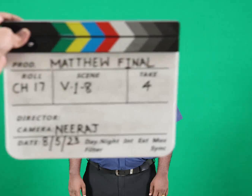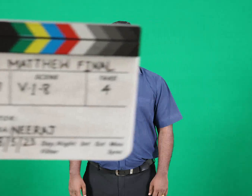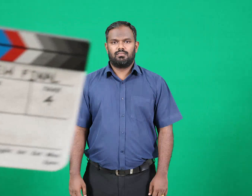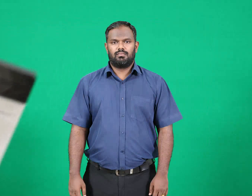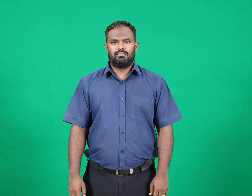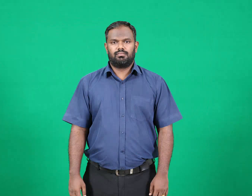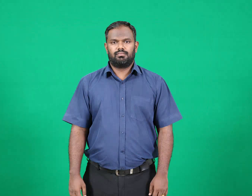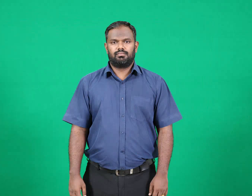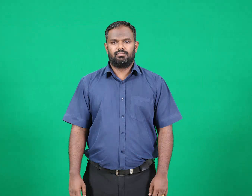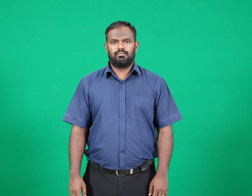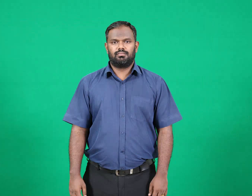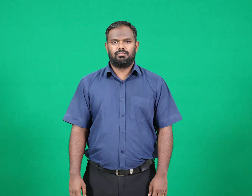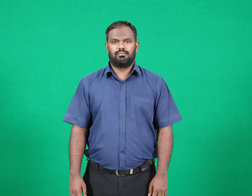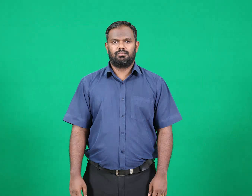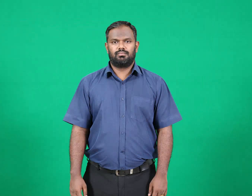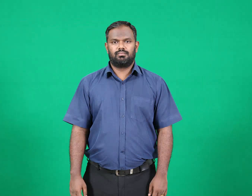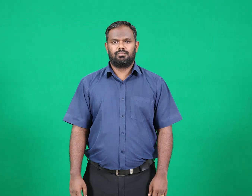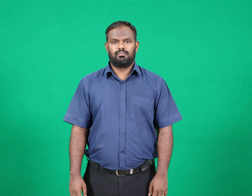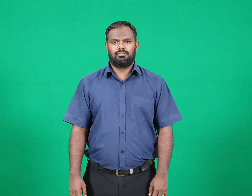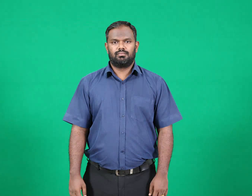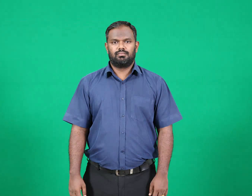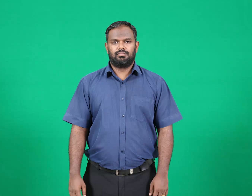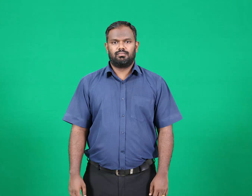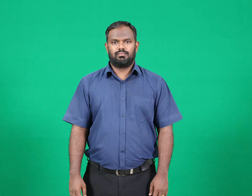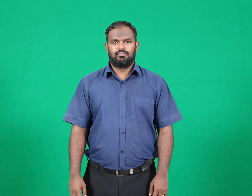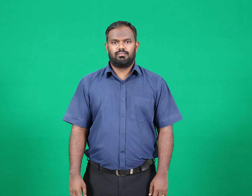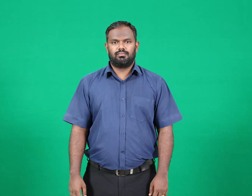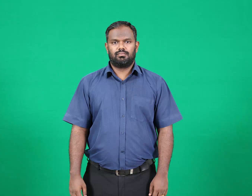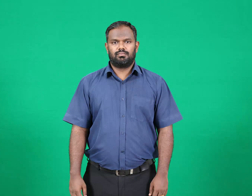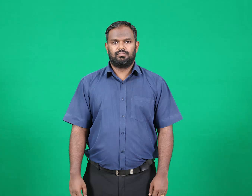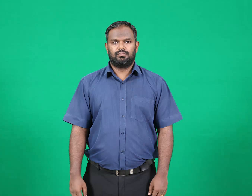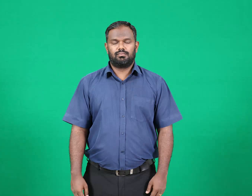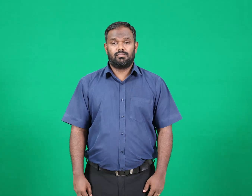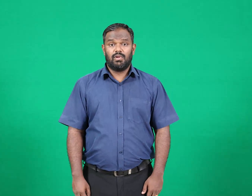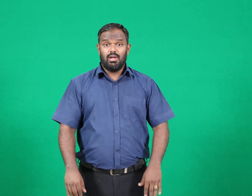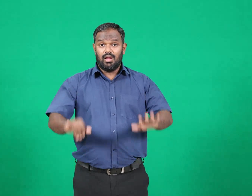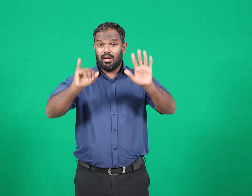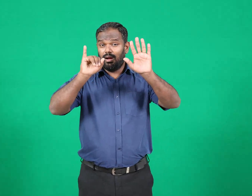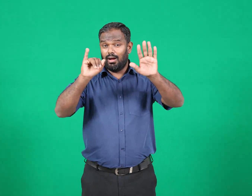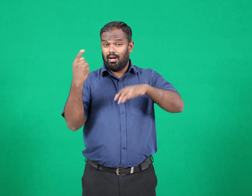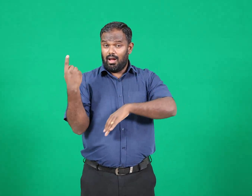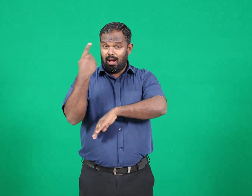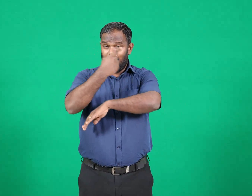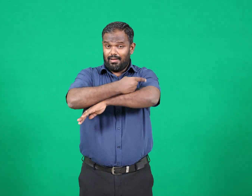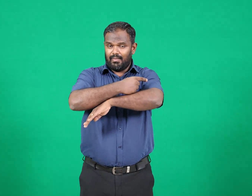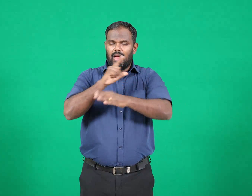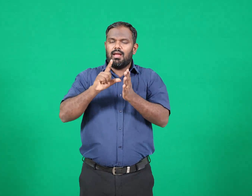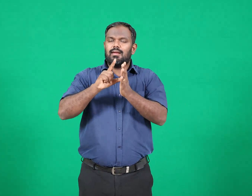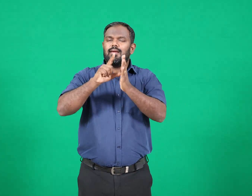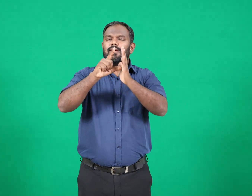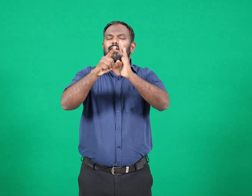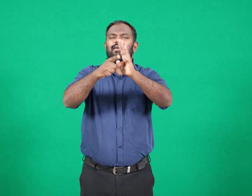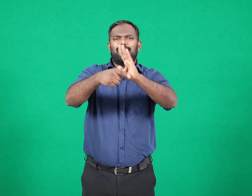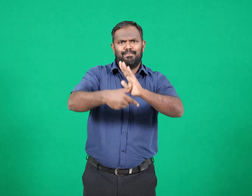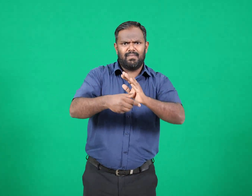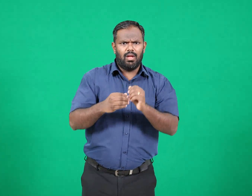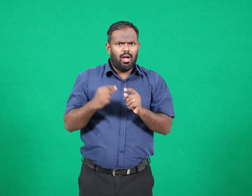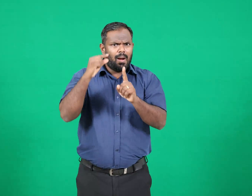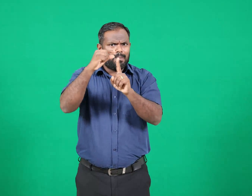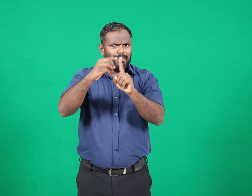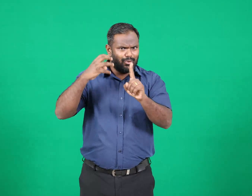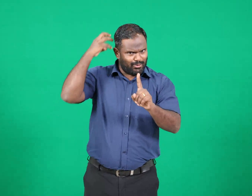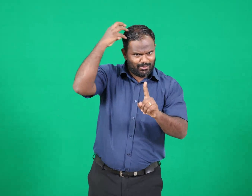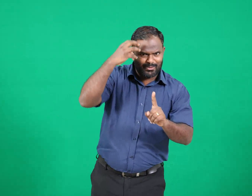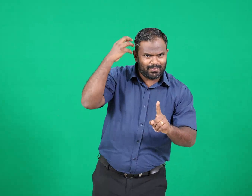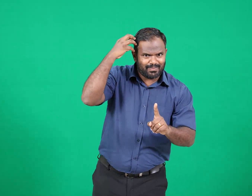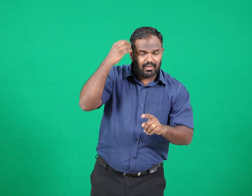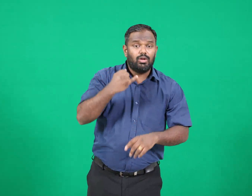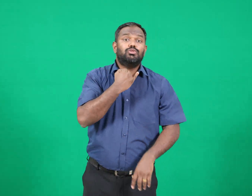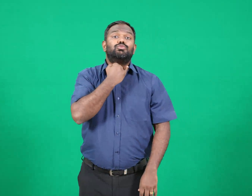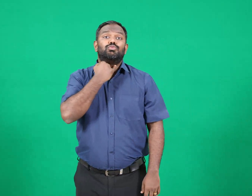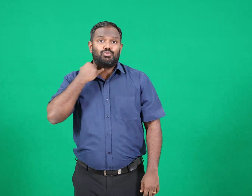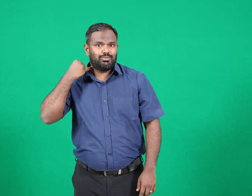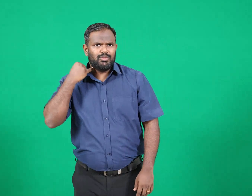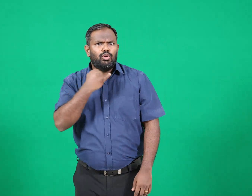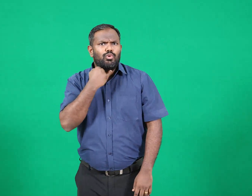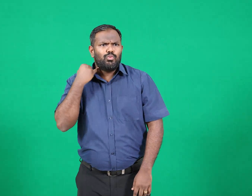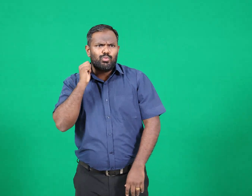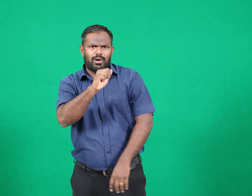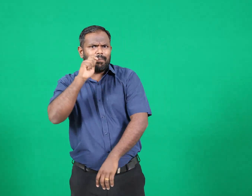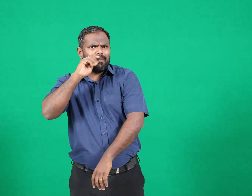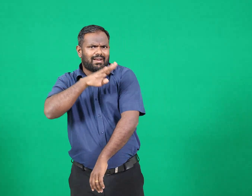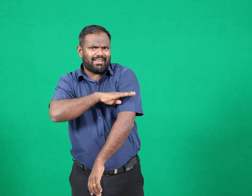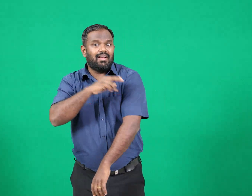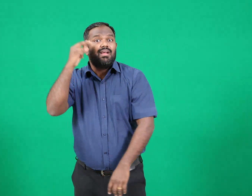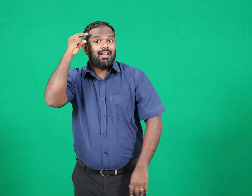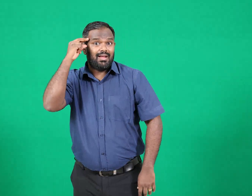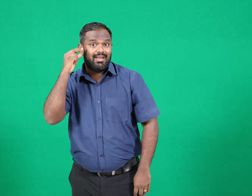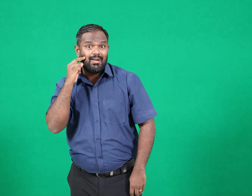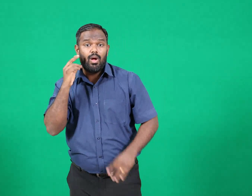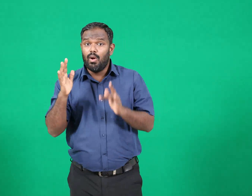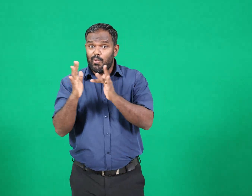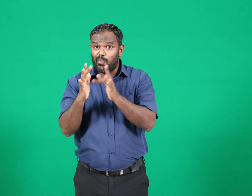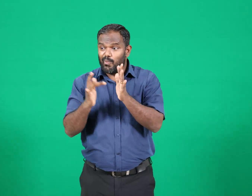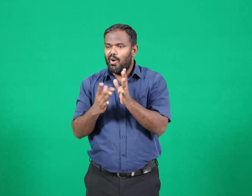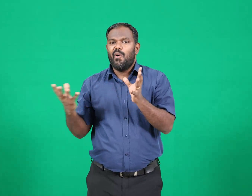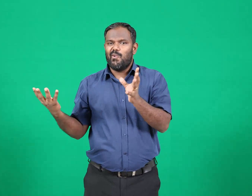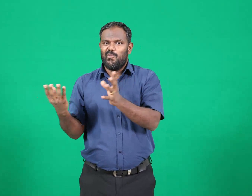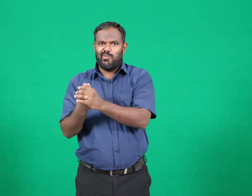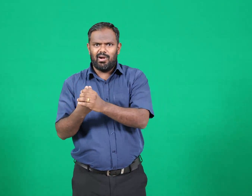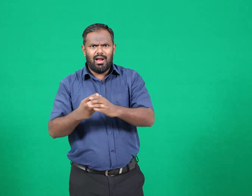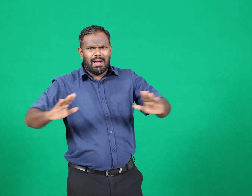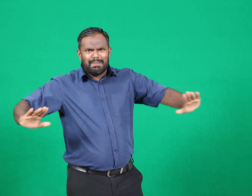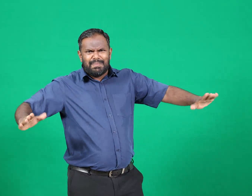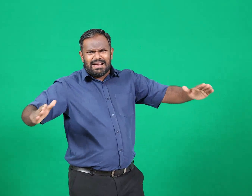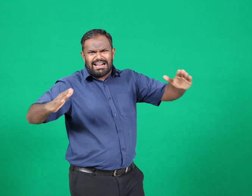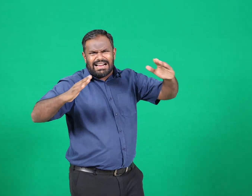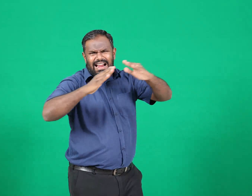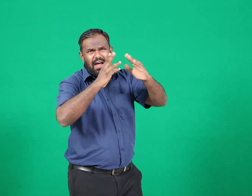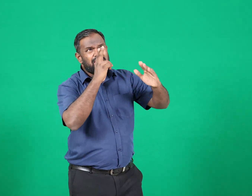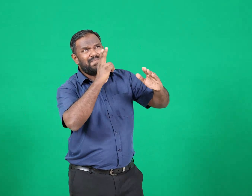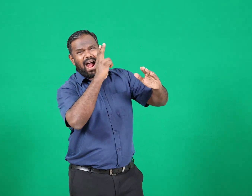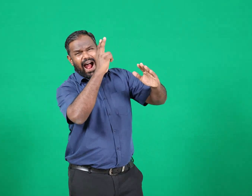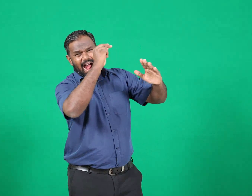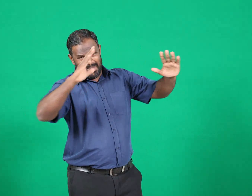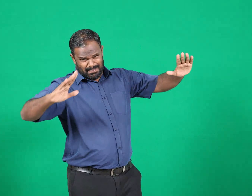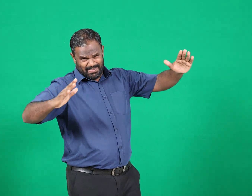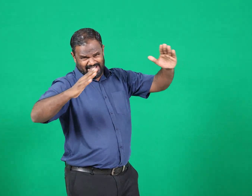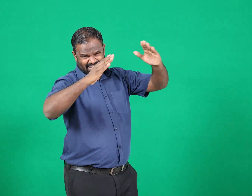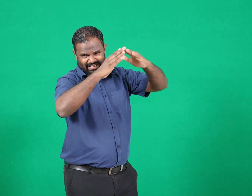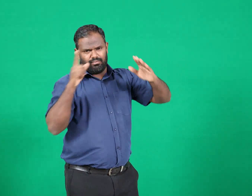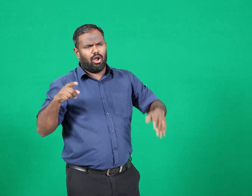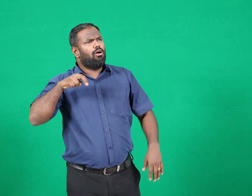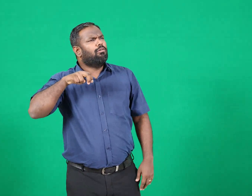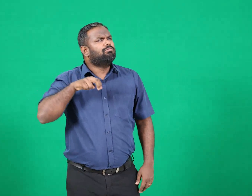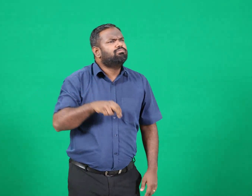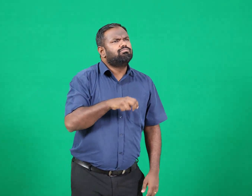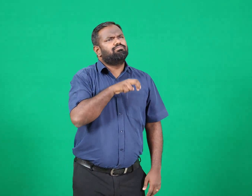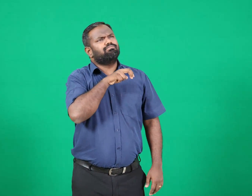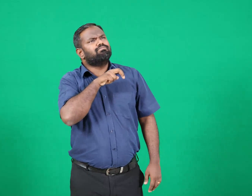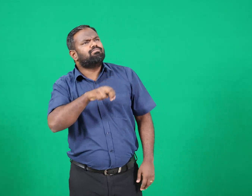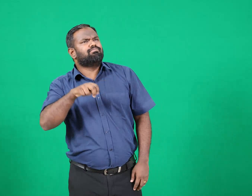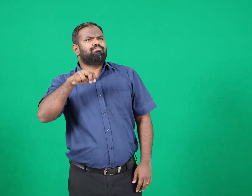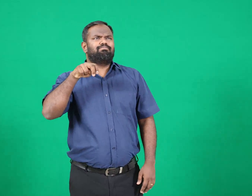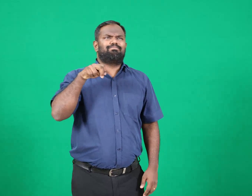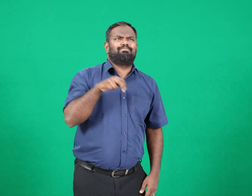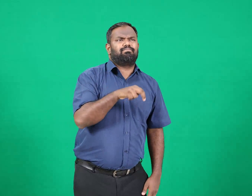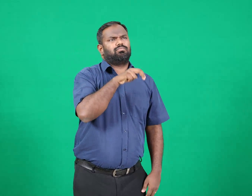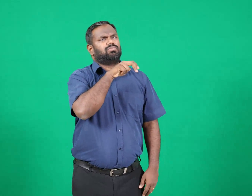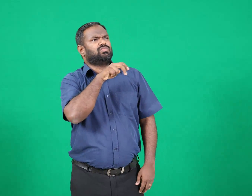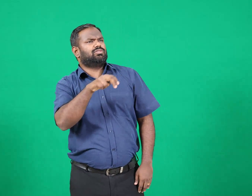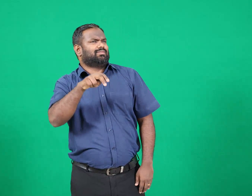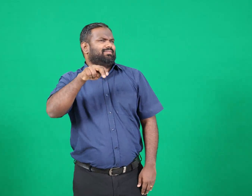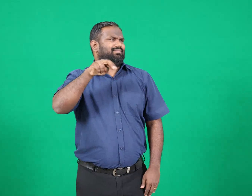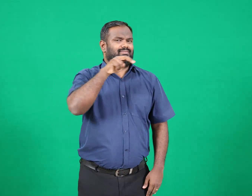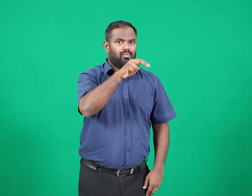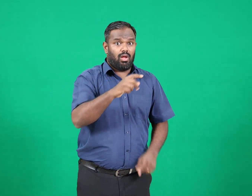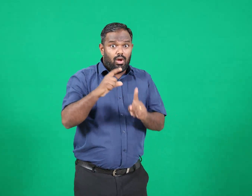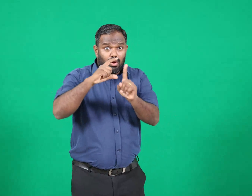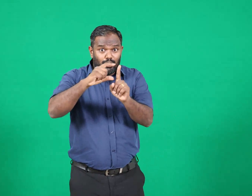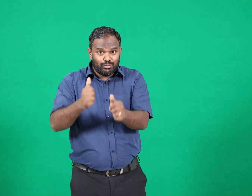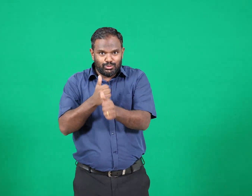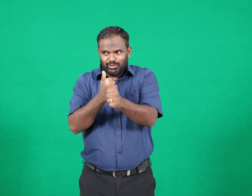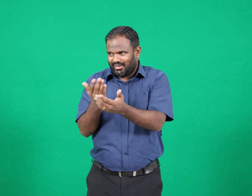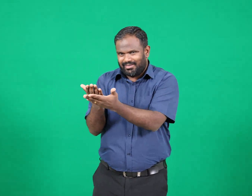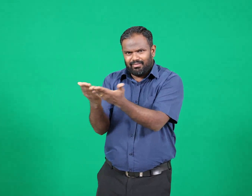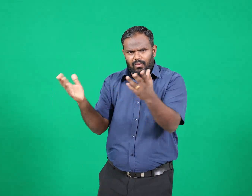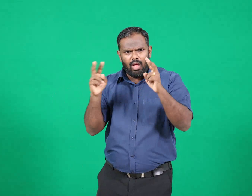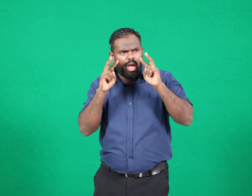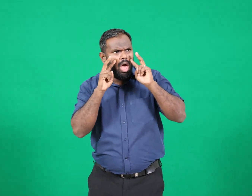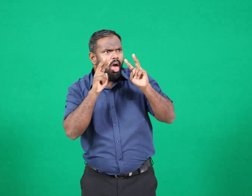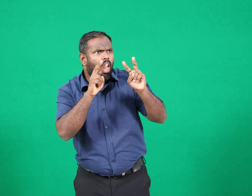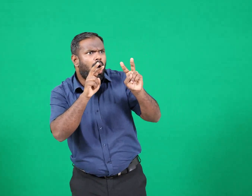After six days Jesus took with Him Peter, James, and John the brother of James, and led them up a high mountain by themselves.